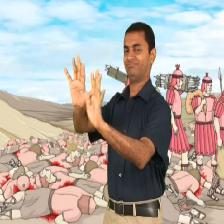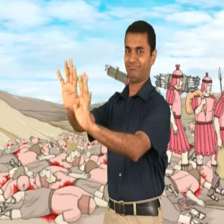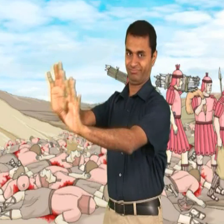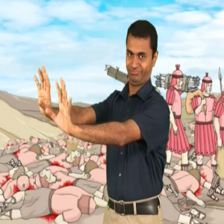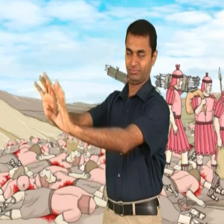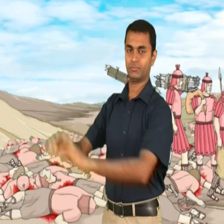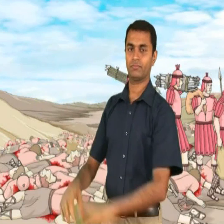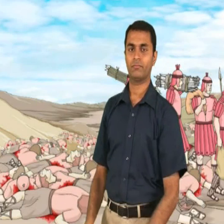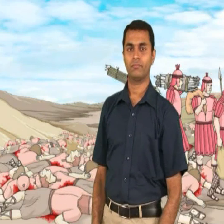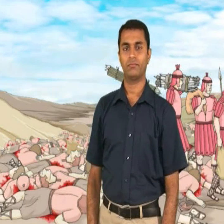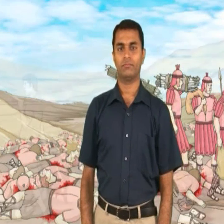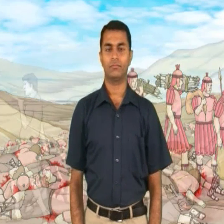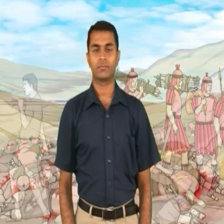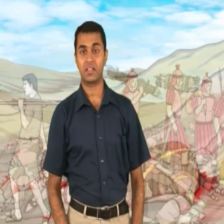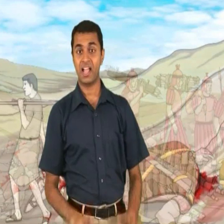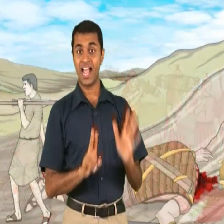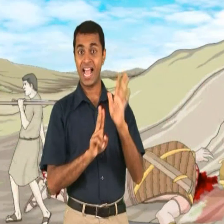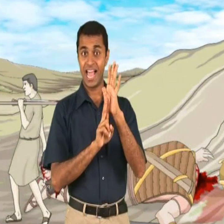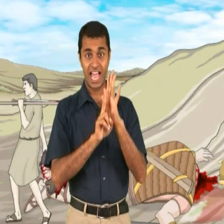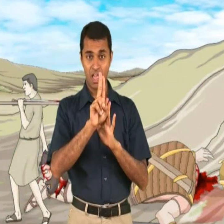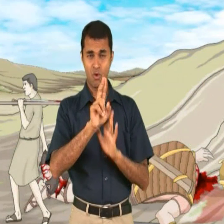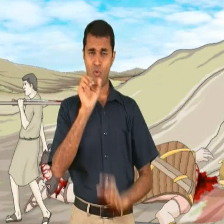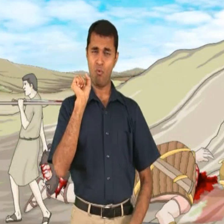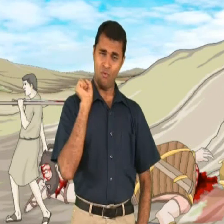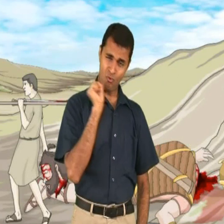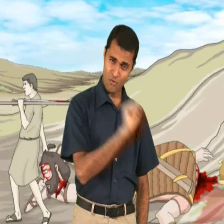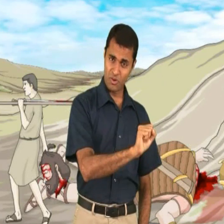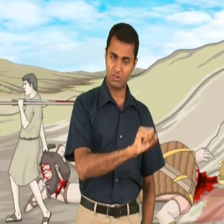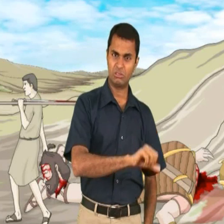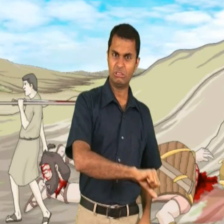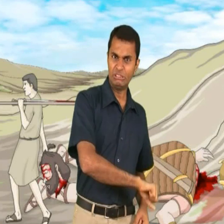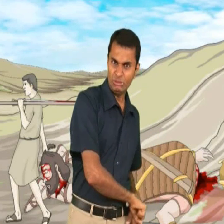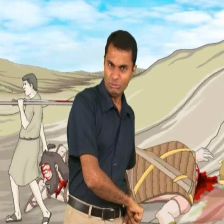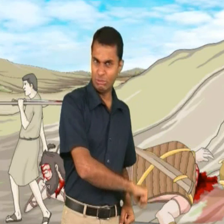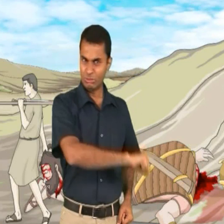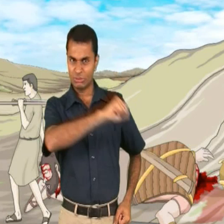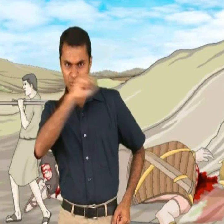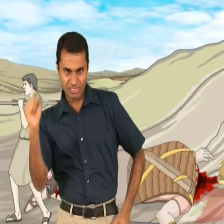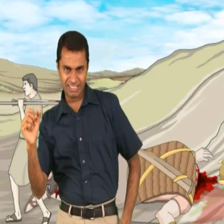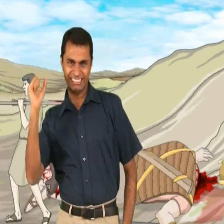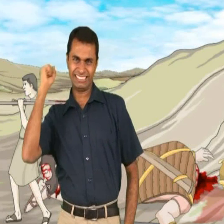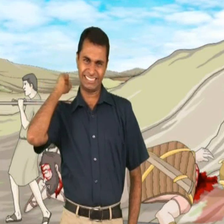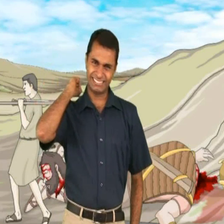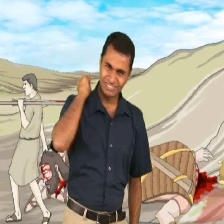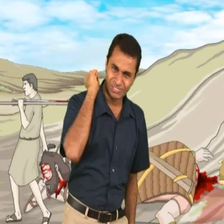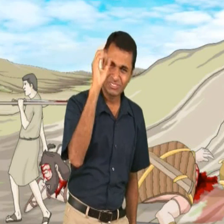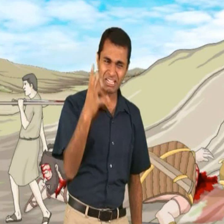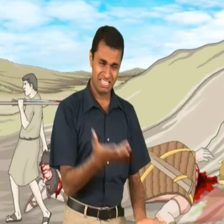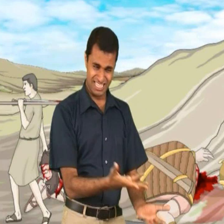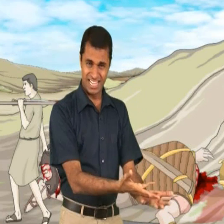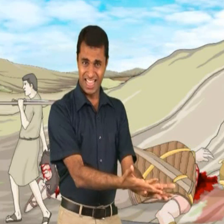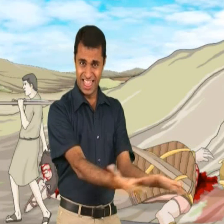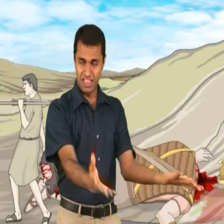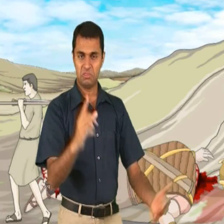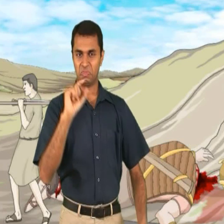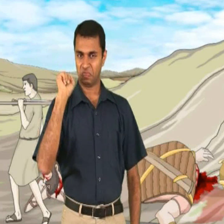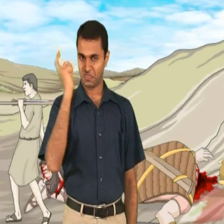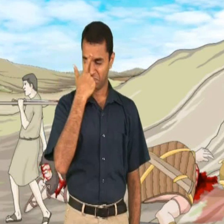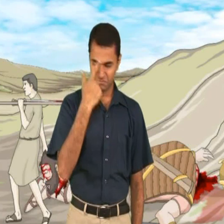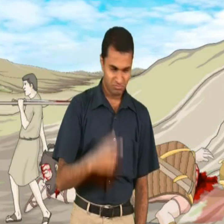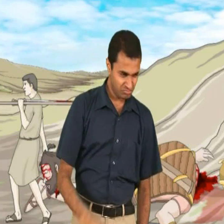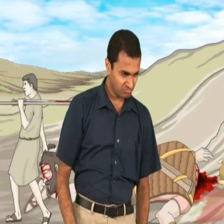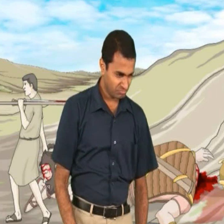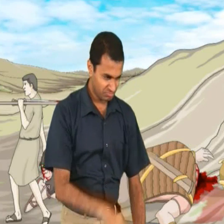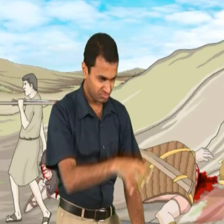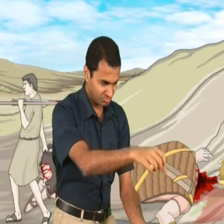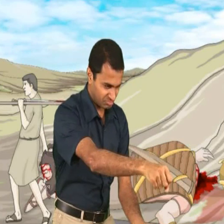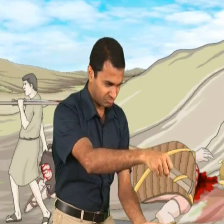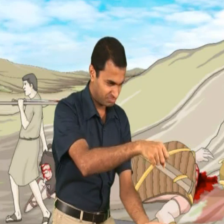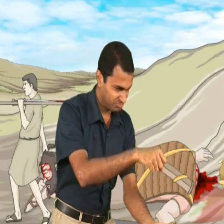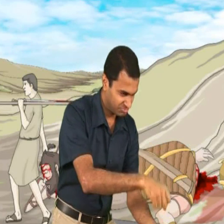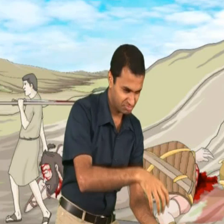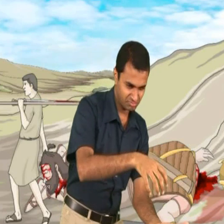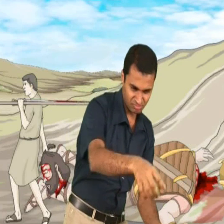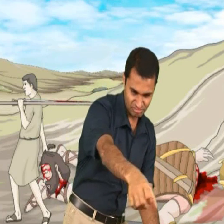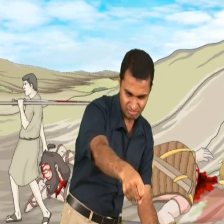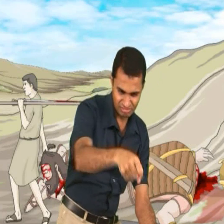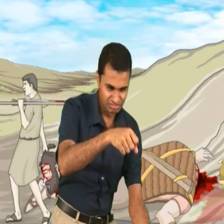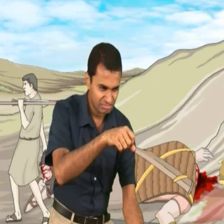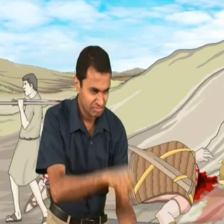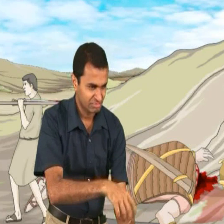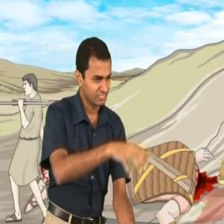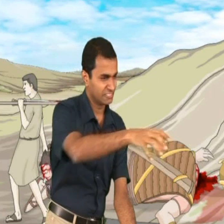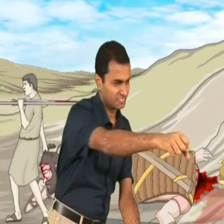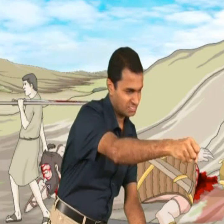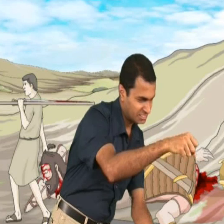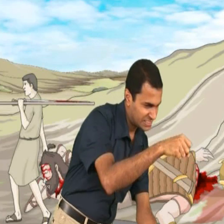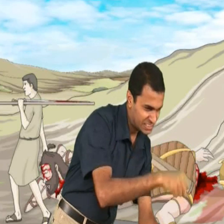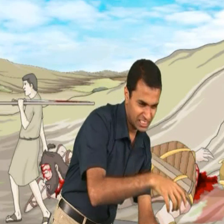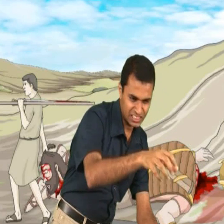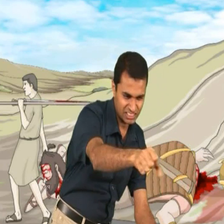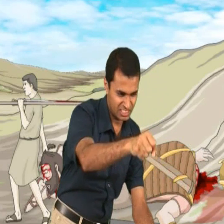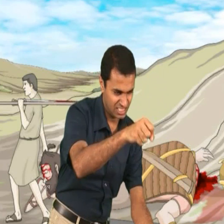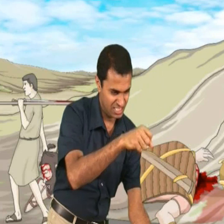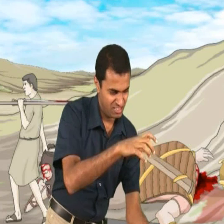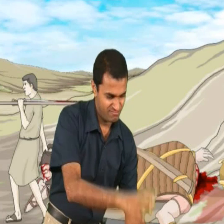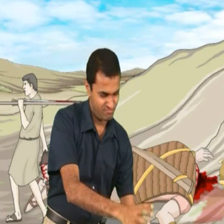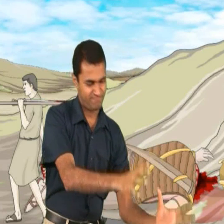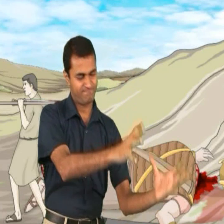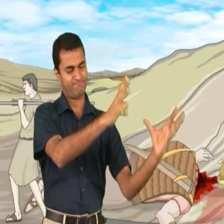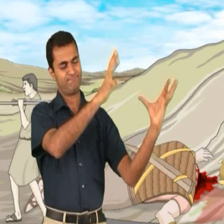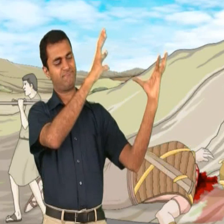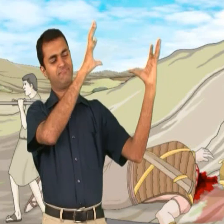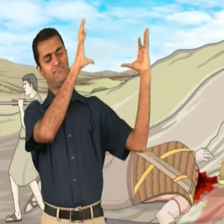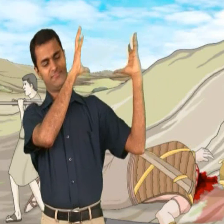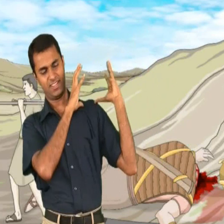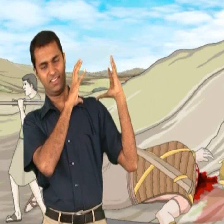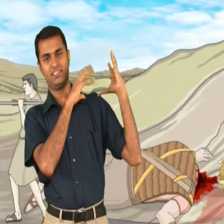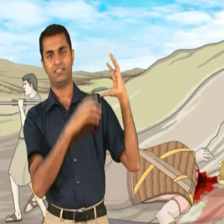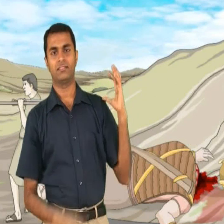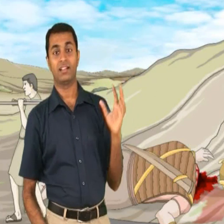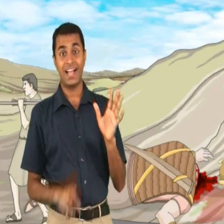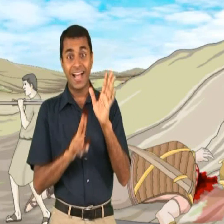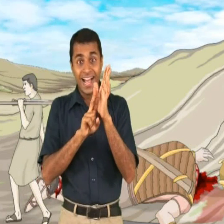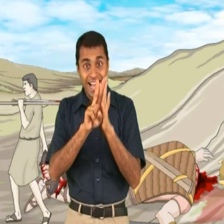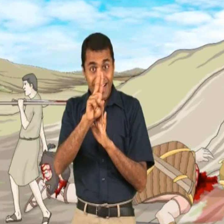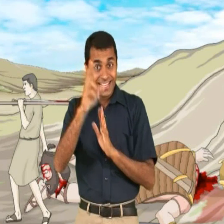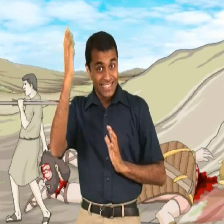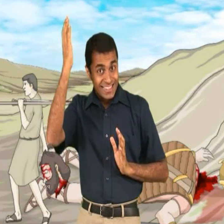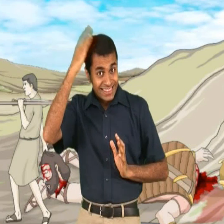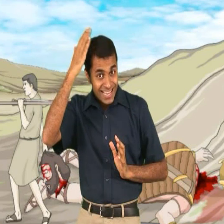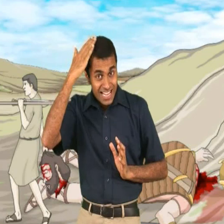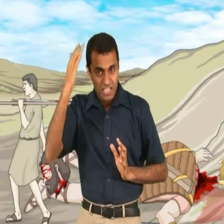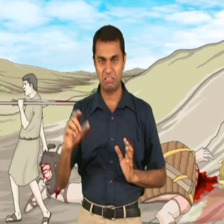David took the head of the Philistine and brought it to Jerusalem, and he put Goliath’s weapons in his own tent.